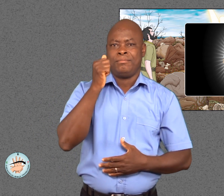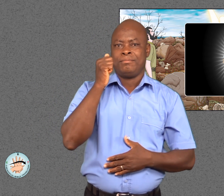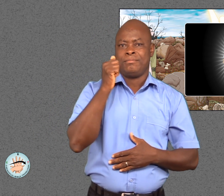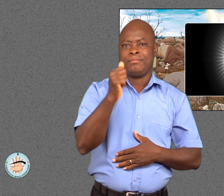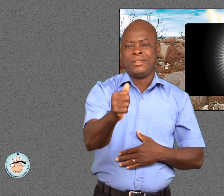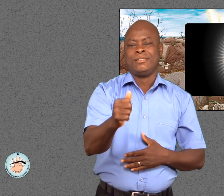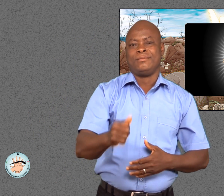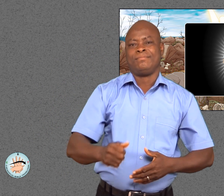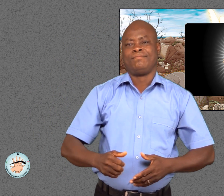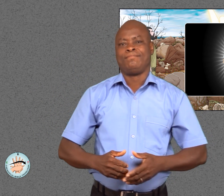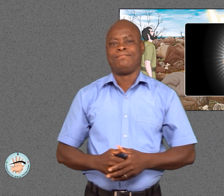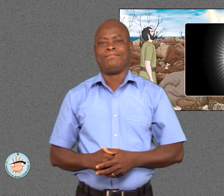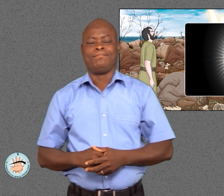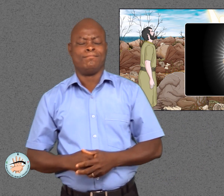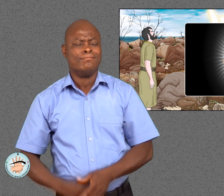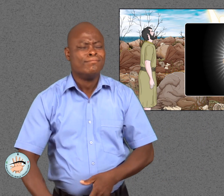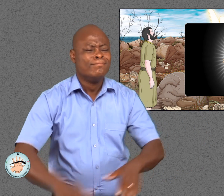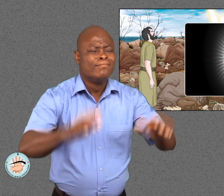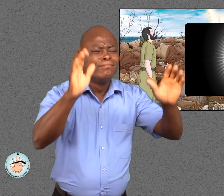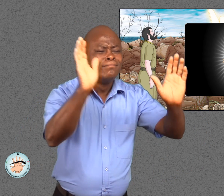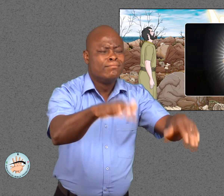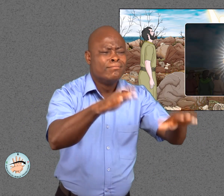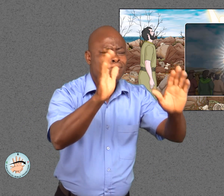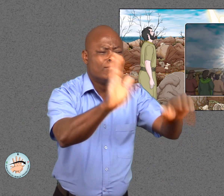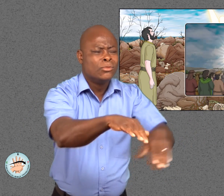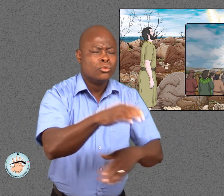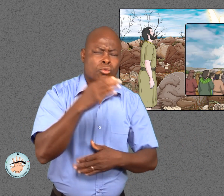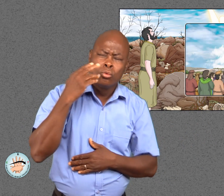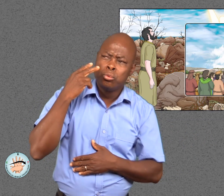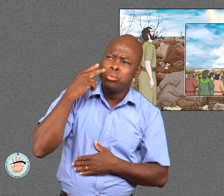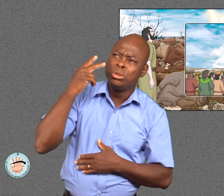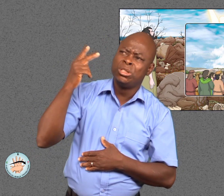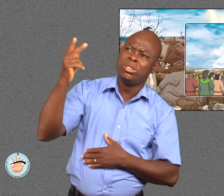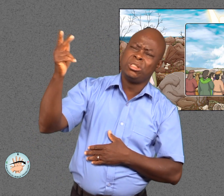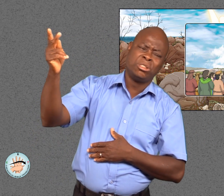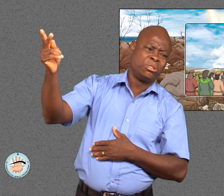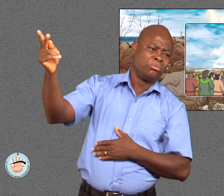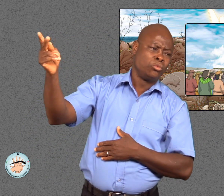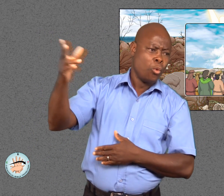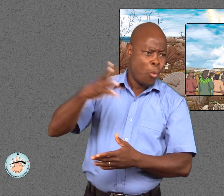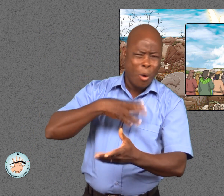Amen.